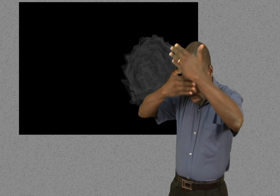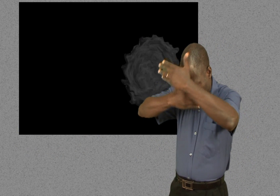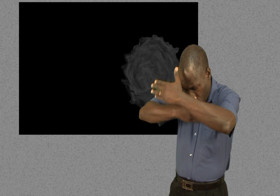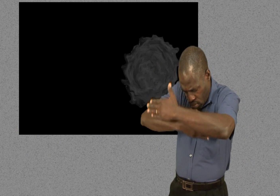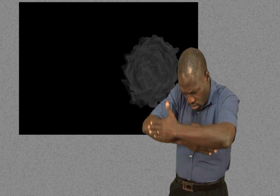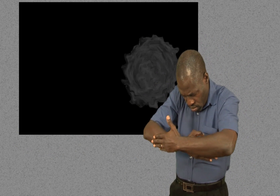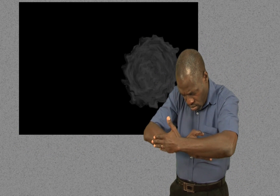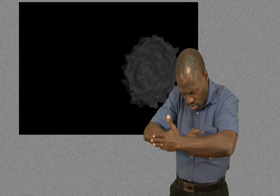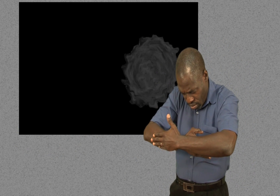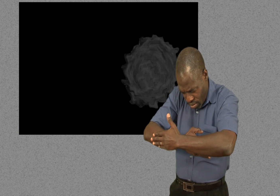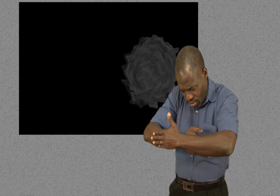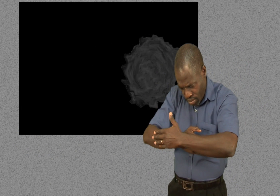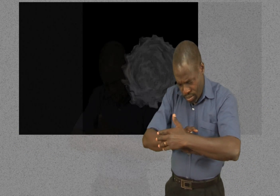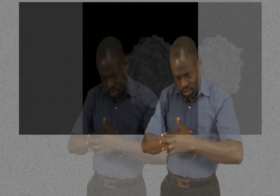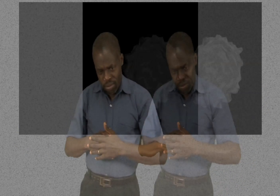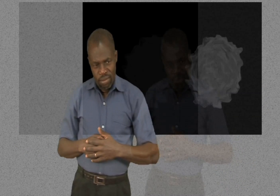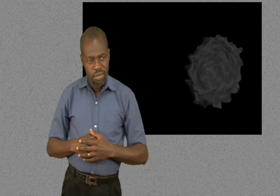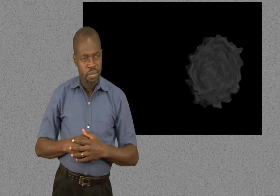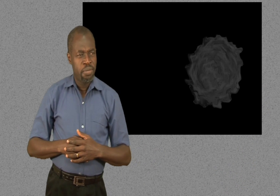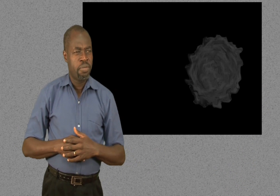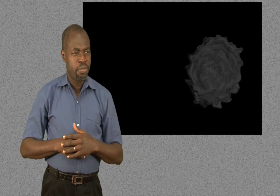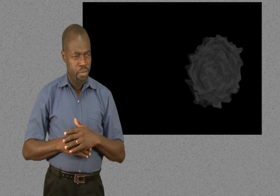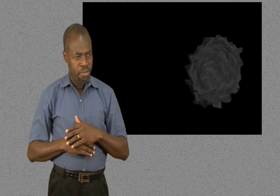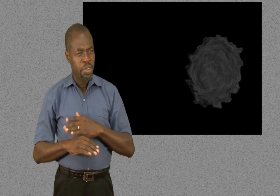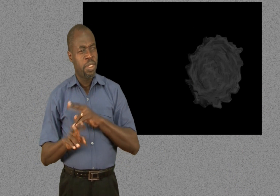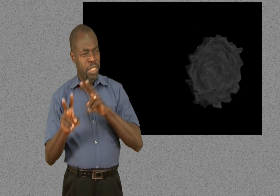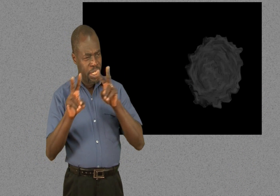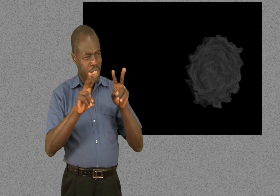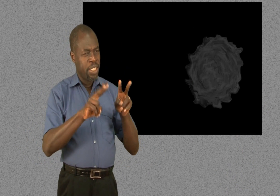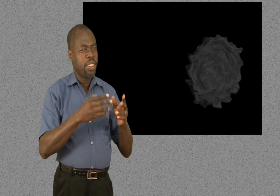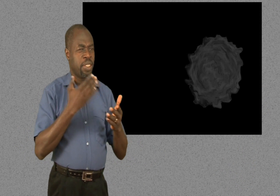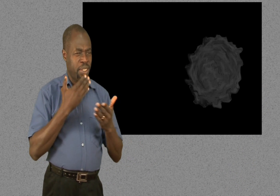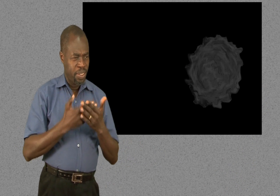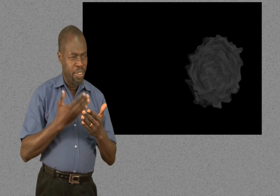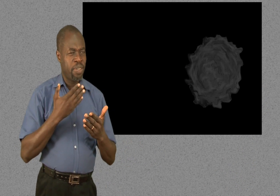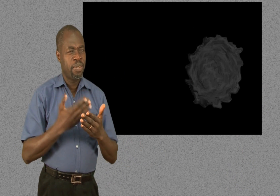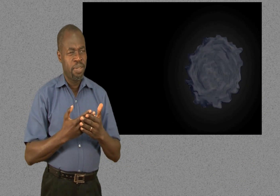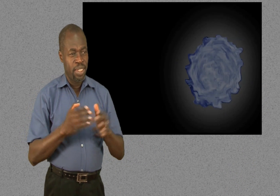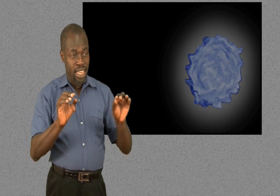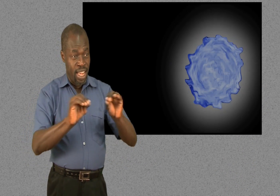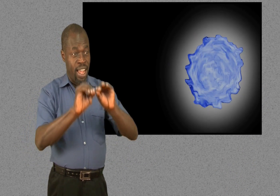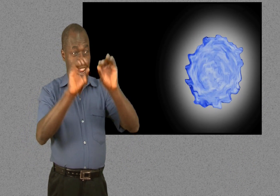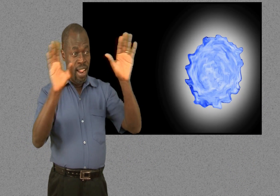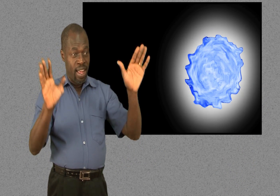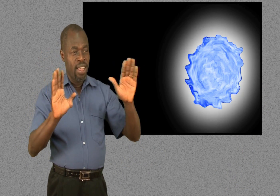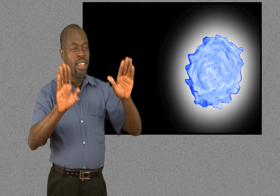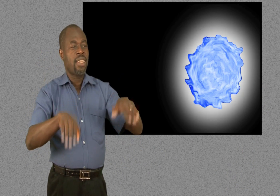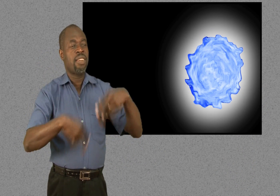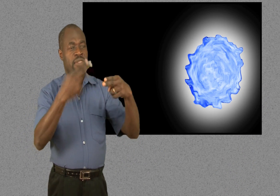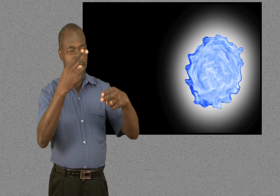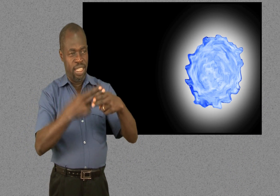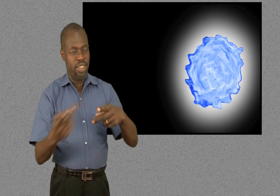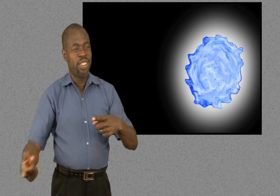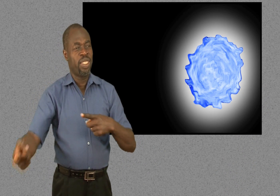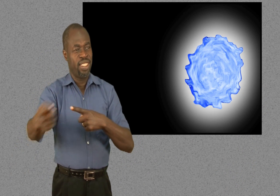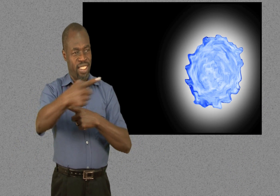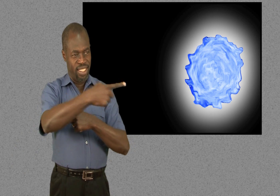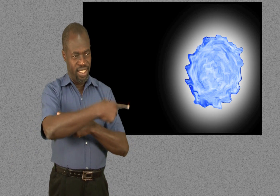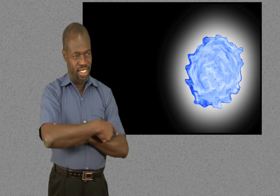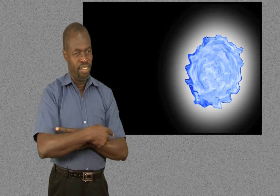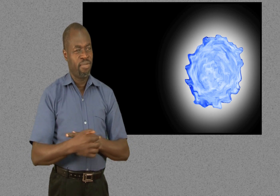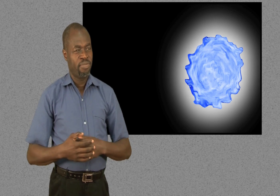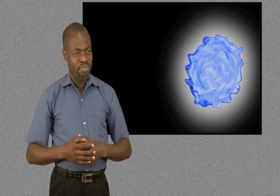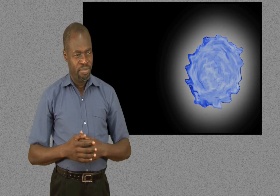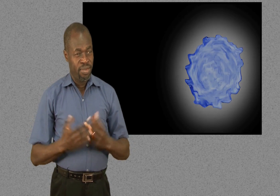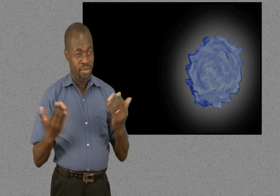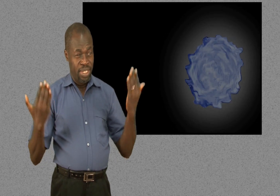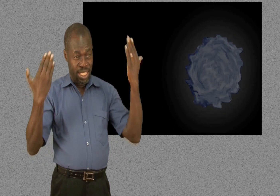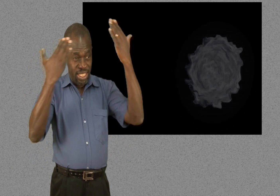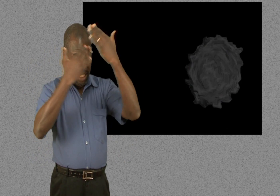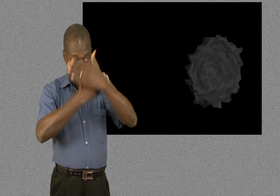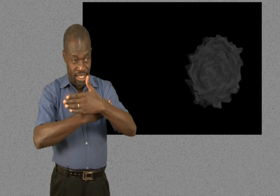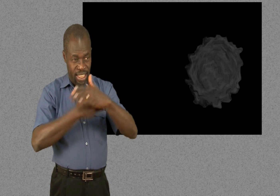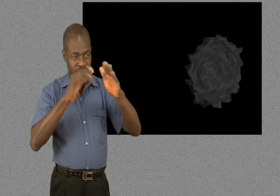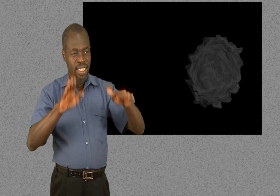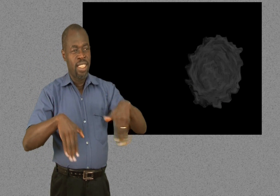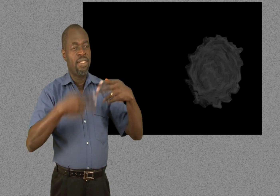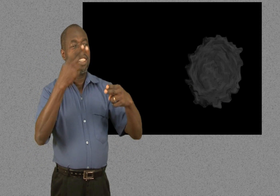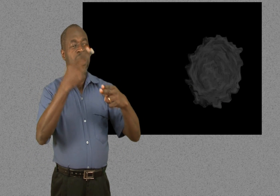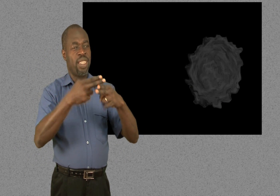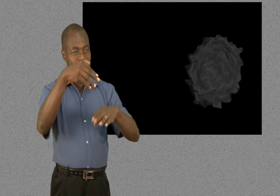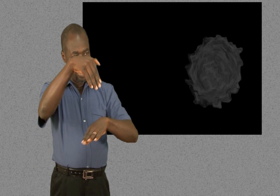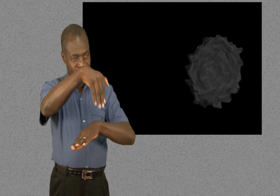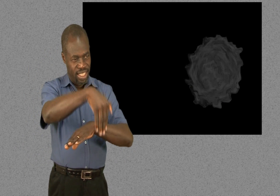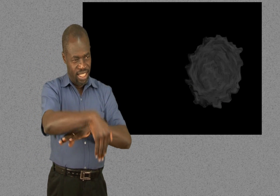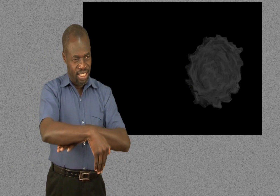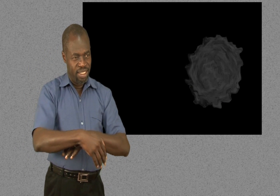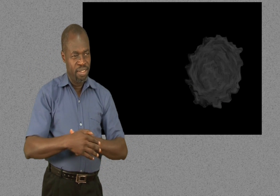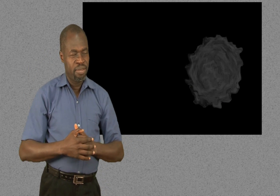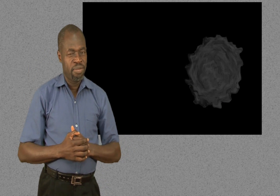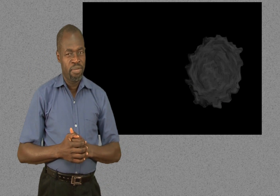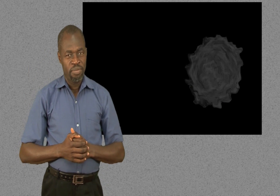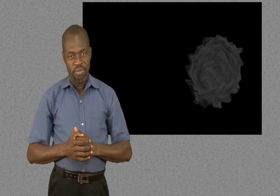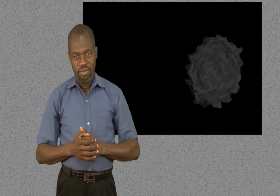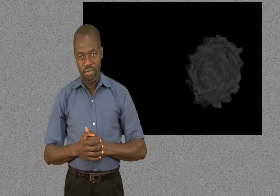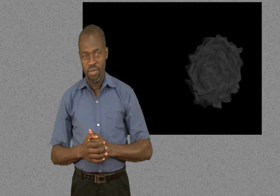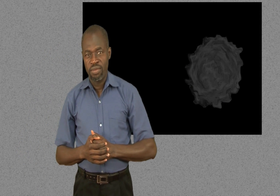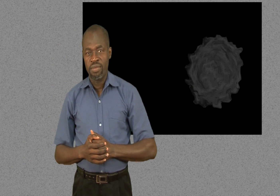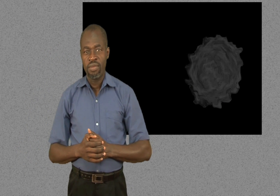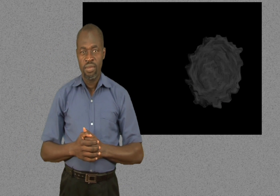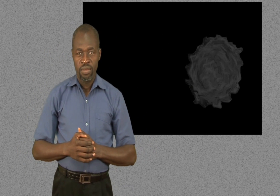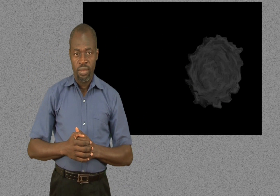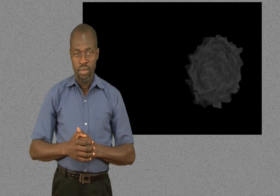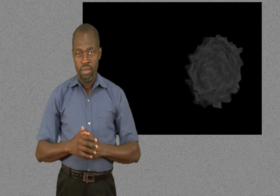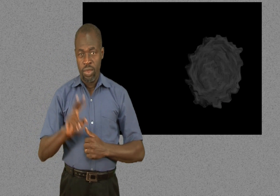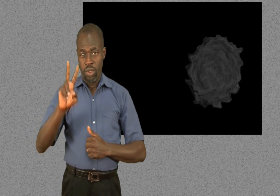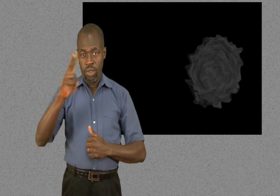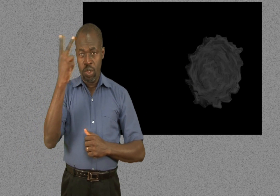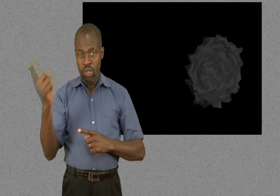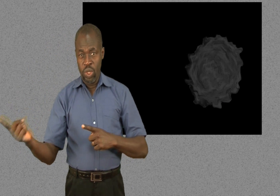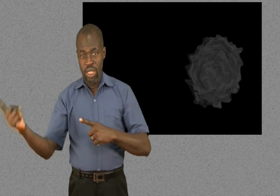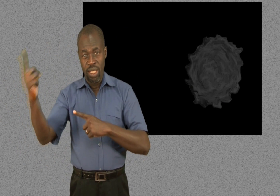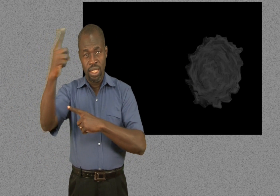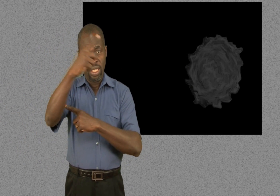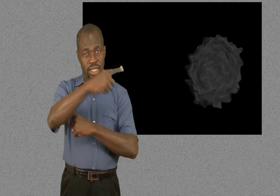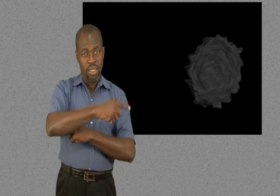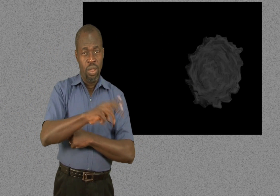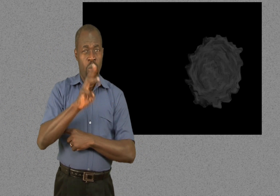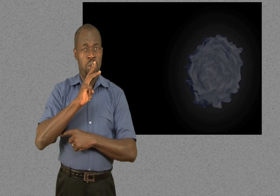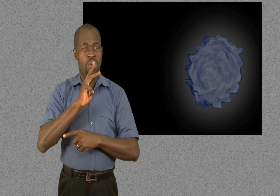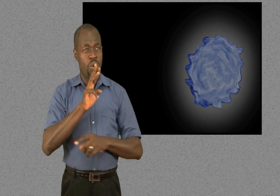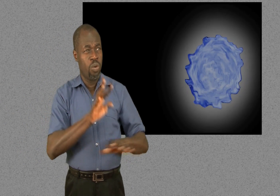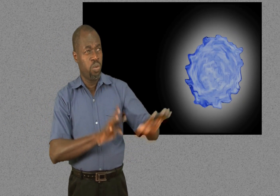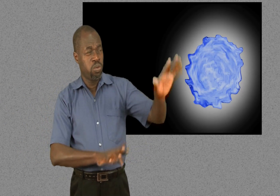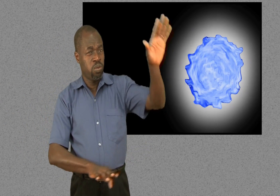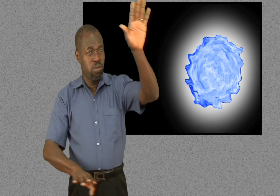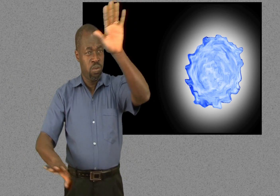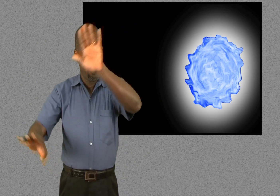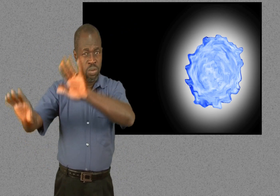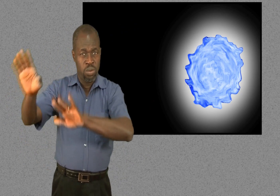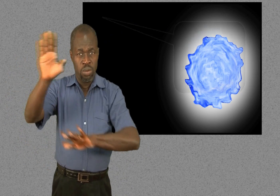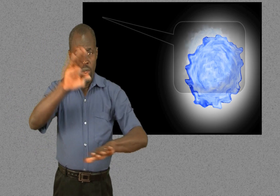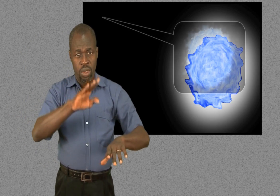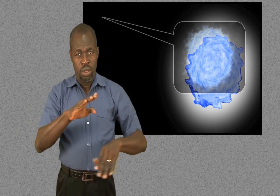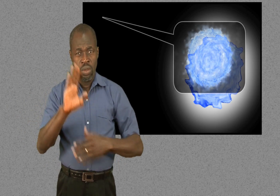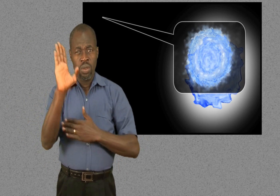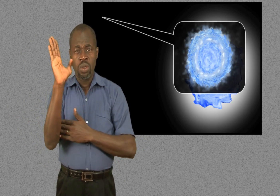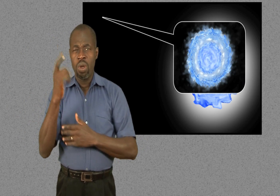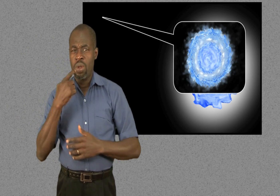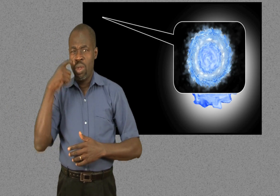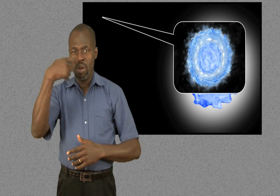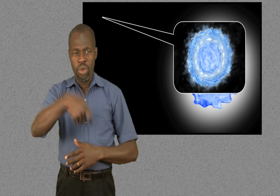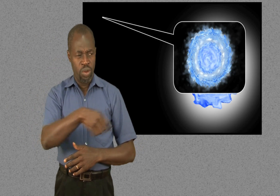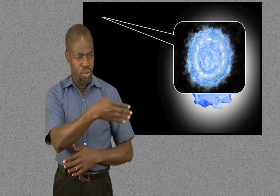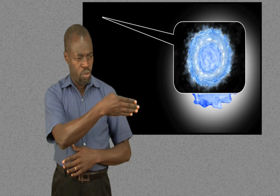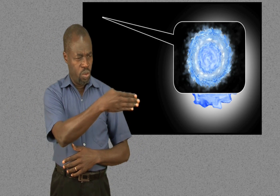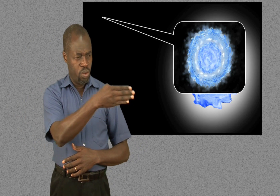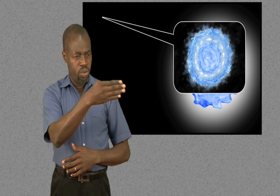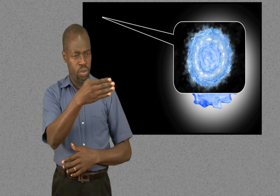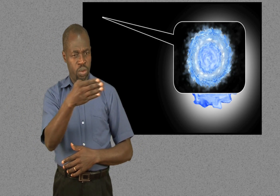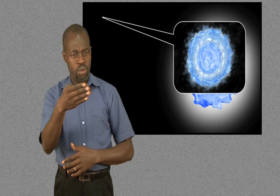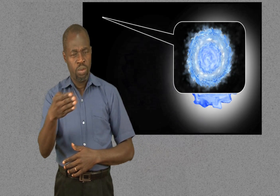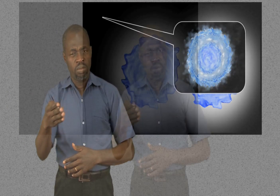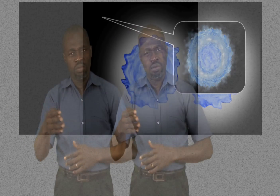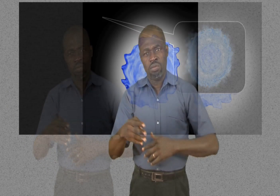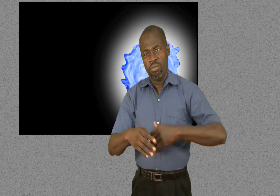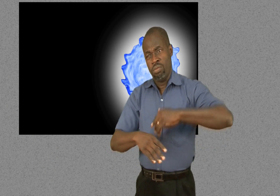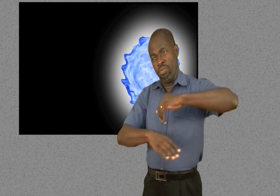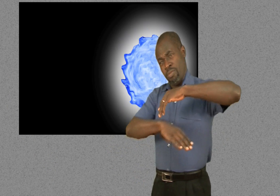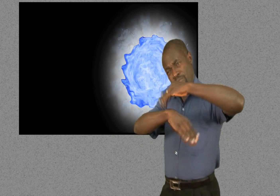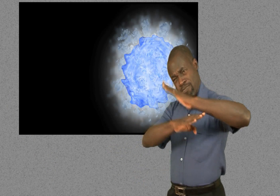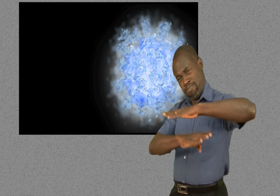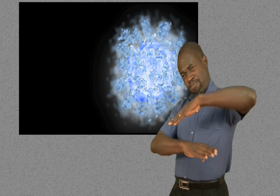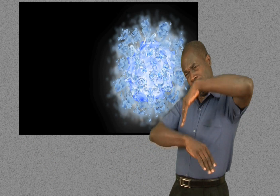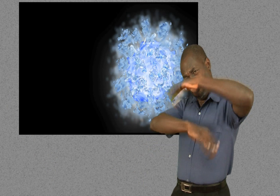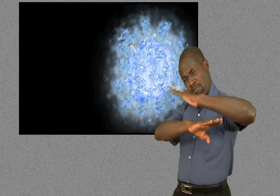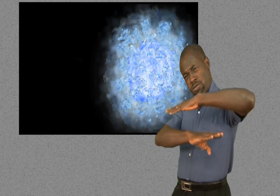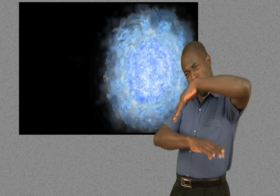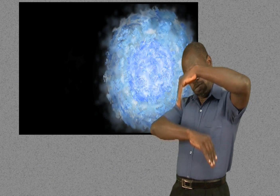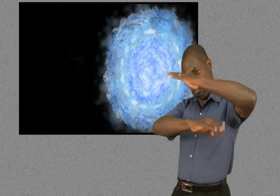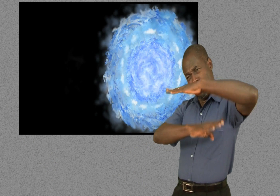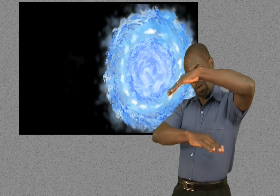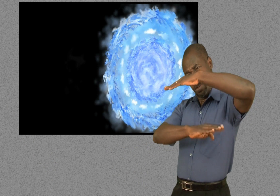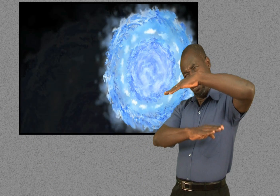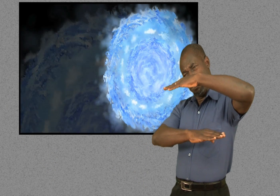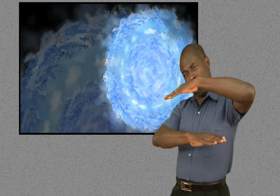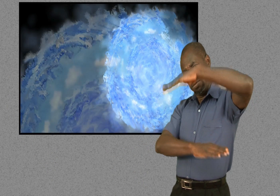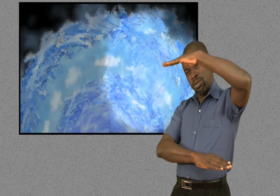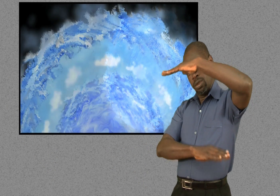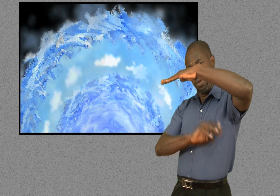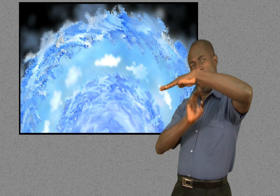And there was evening, and there was morning—the first day. And God said, “Let there be an expanse between the waters, to separate the waters from the waters.”